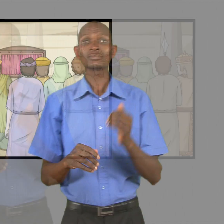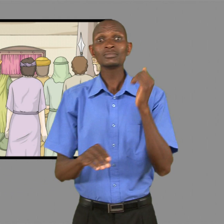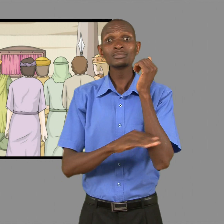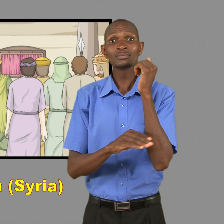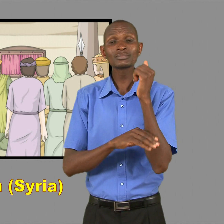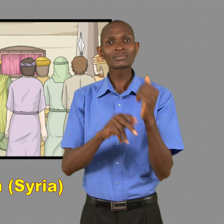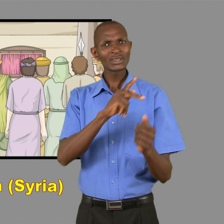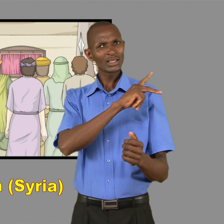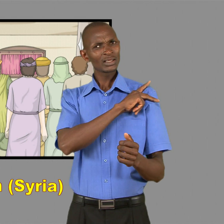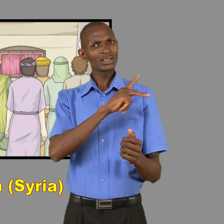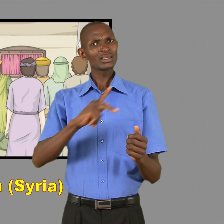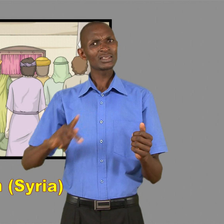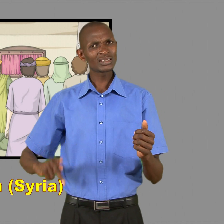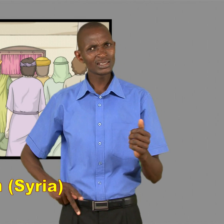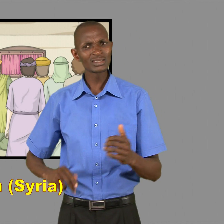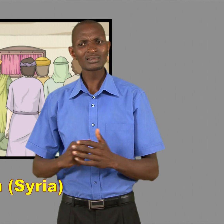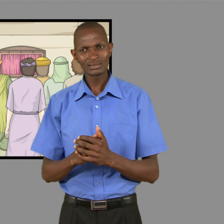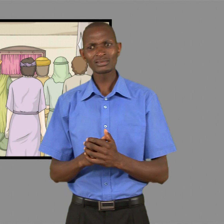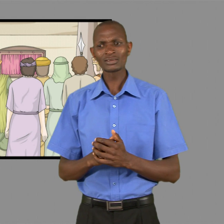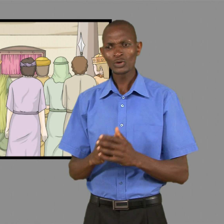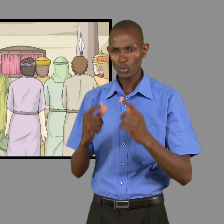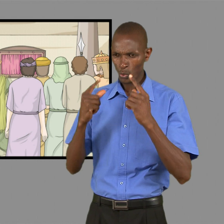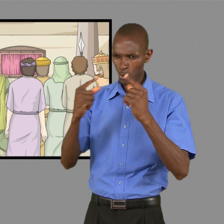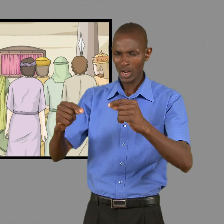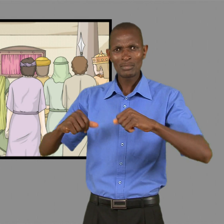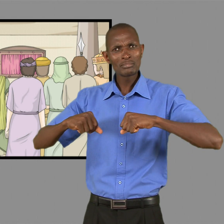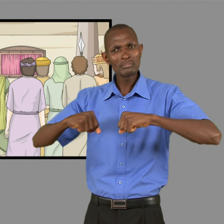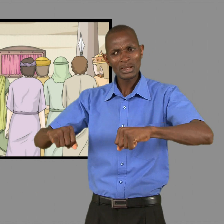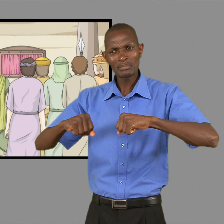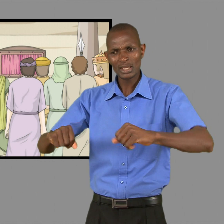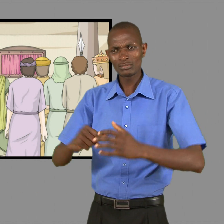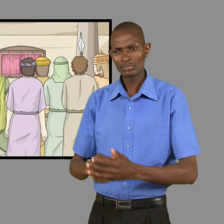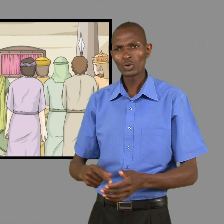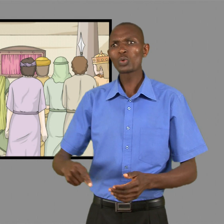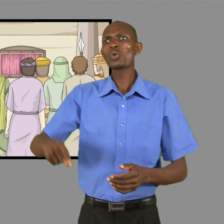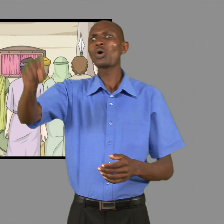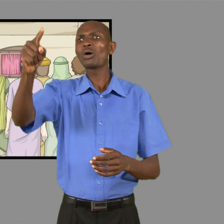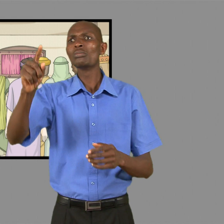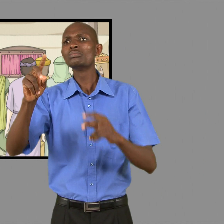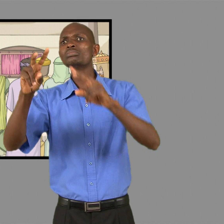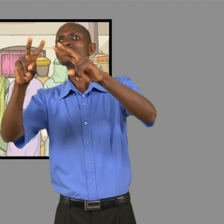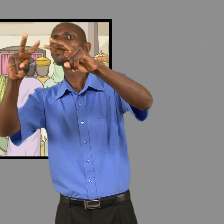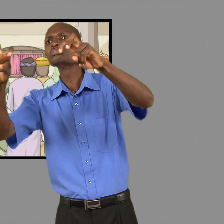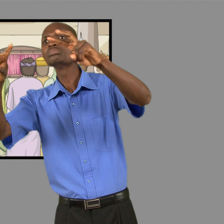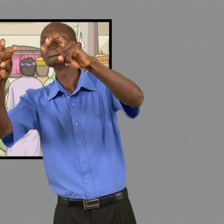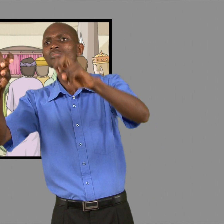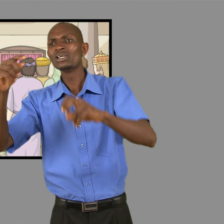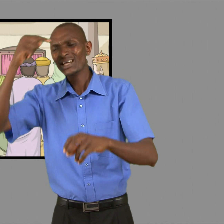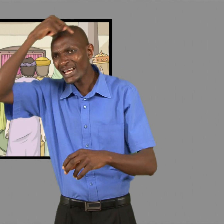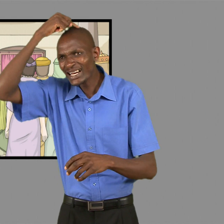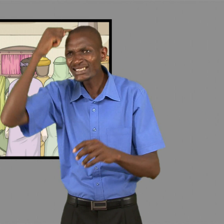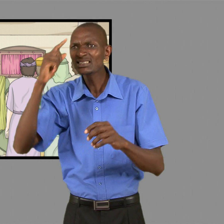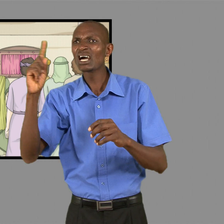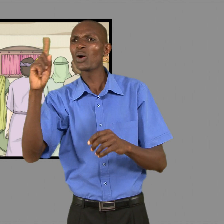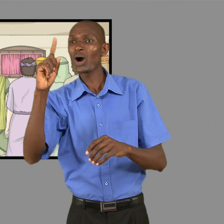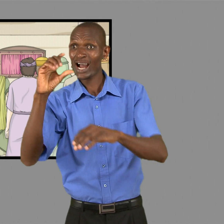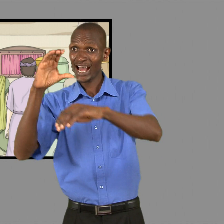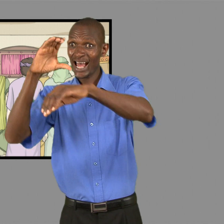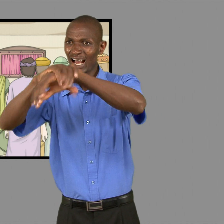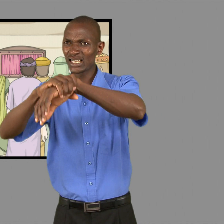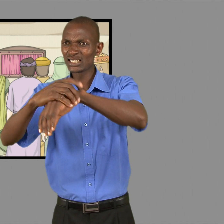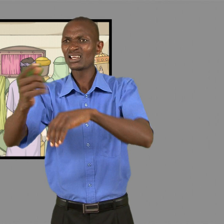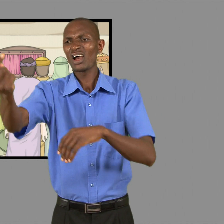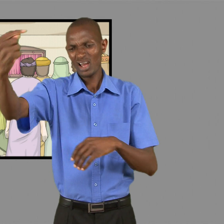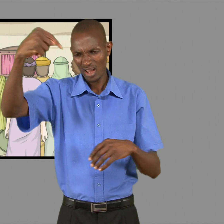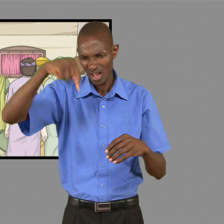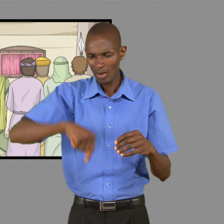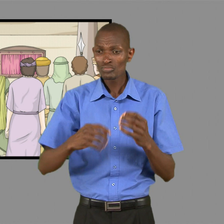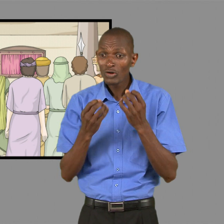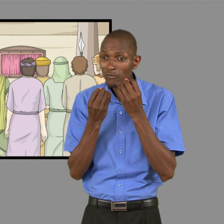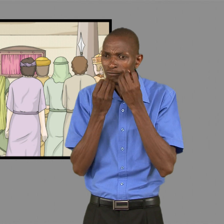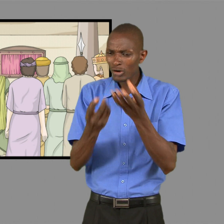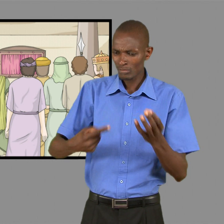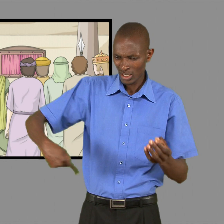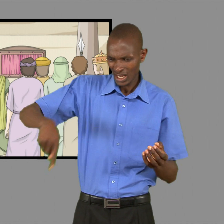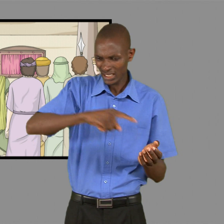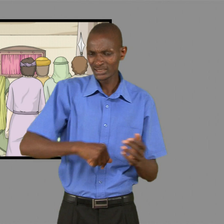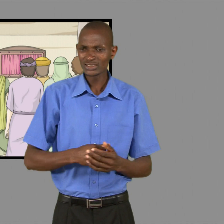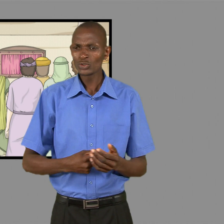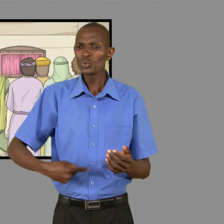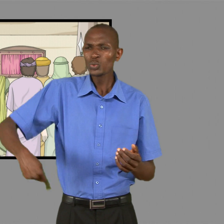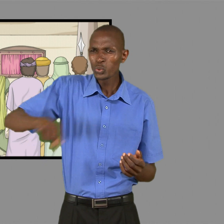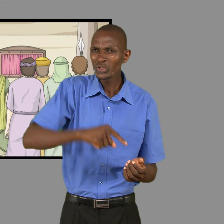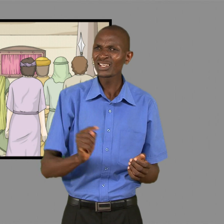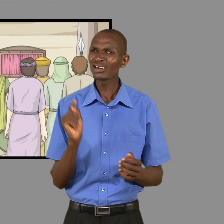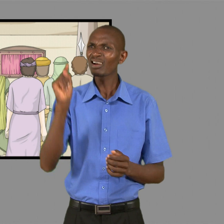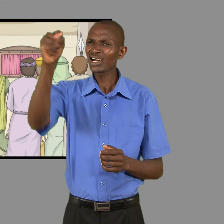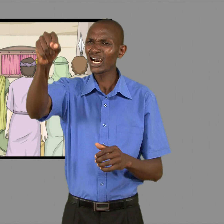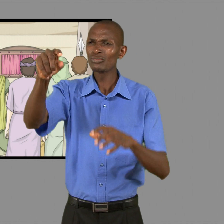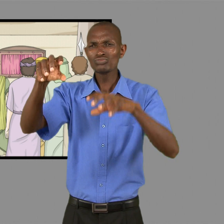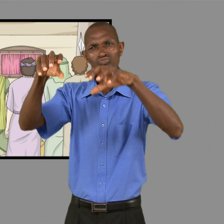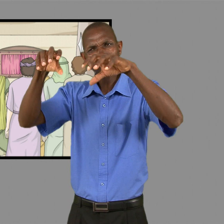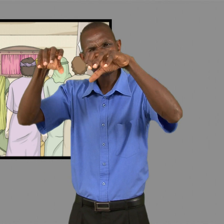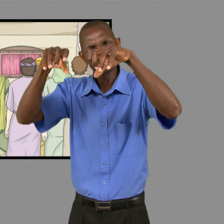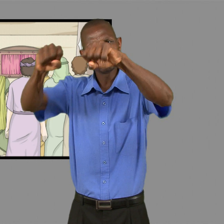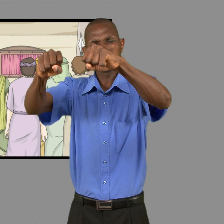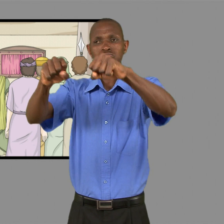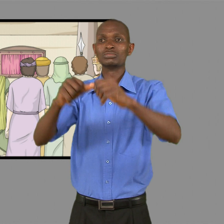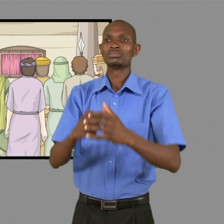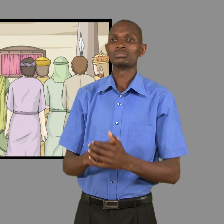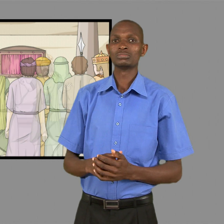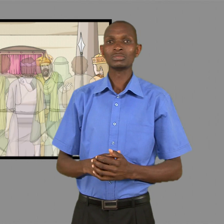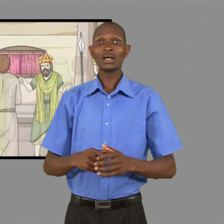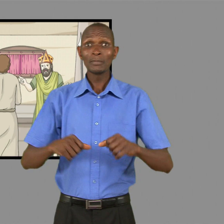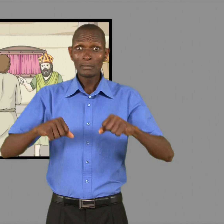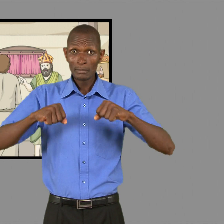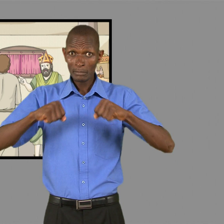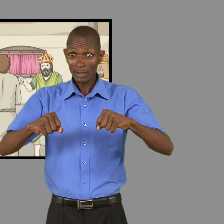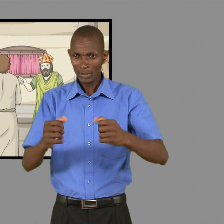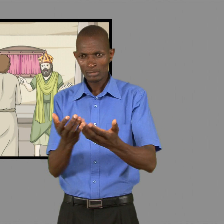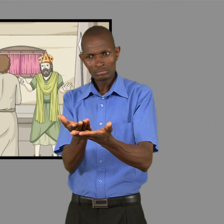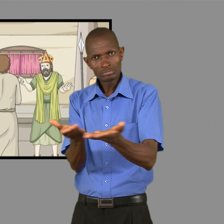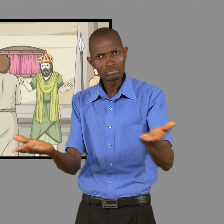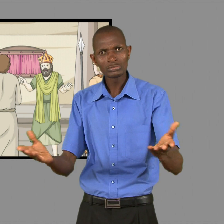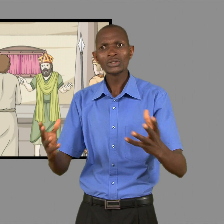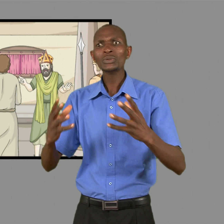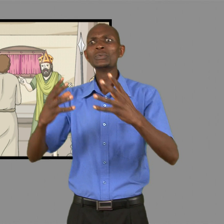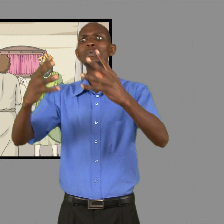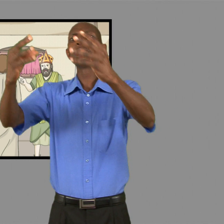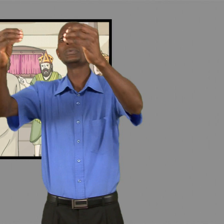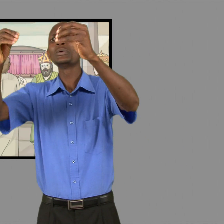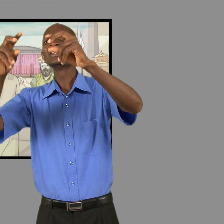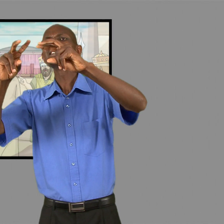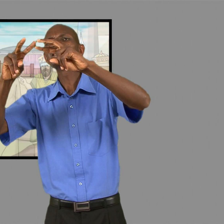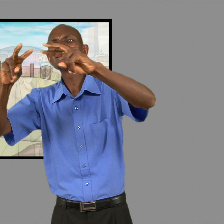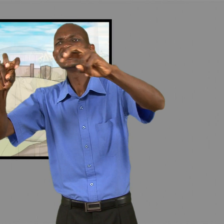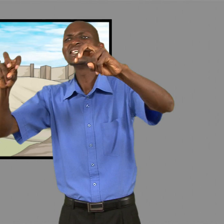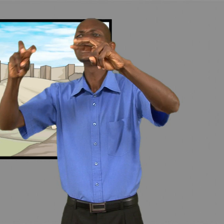So the king said, “Go and see where he is, that I may send men to capture him.”